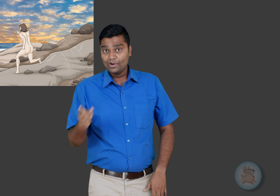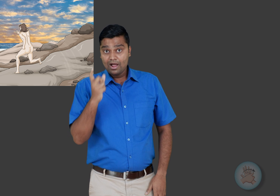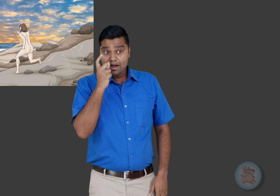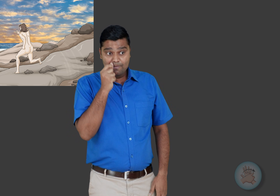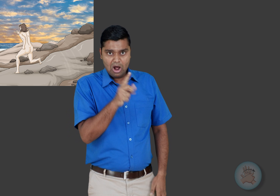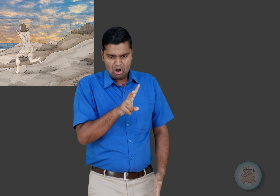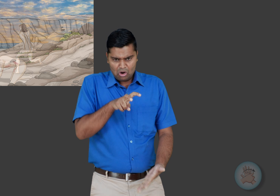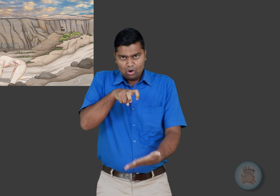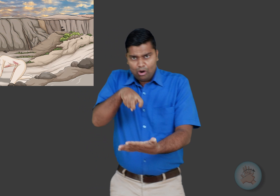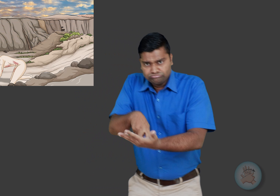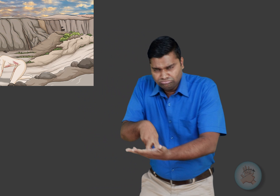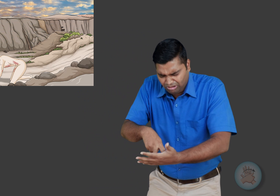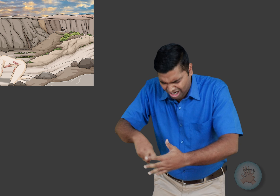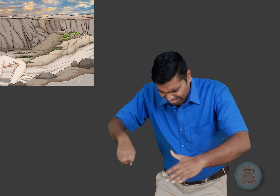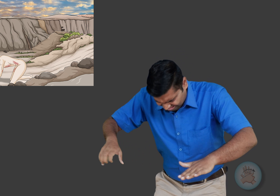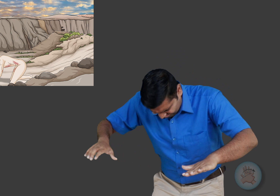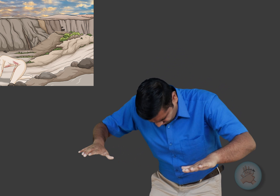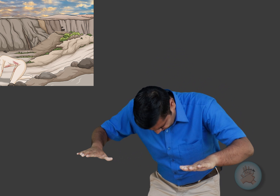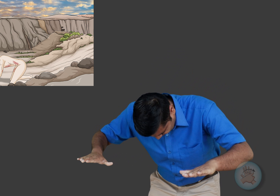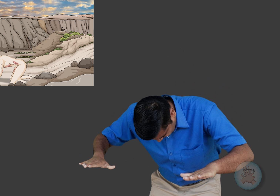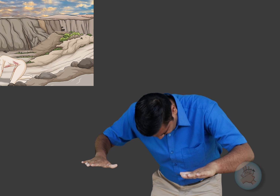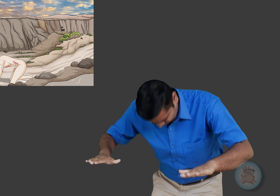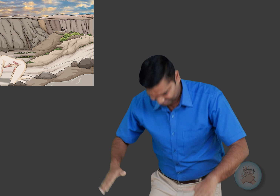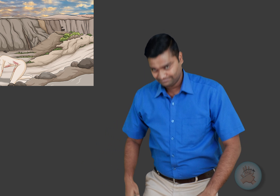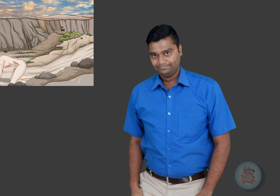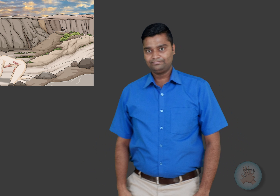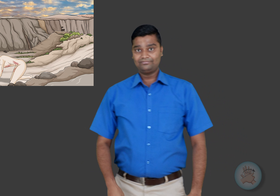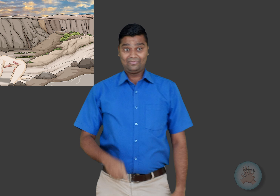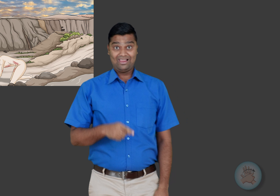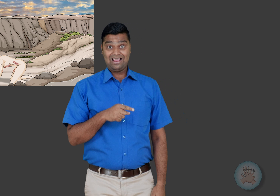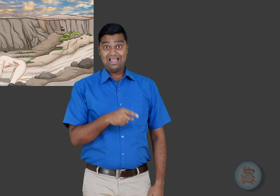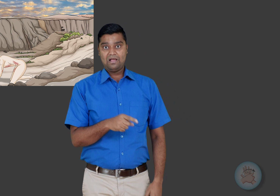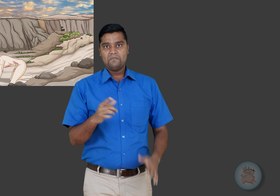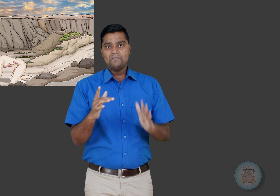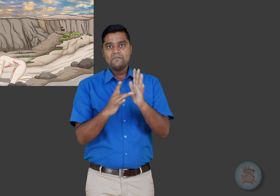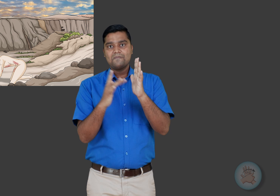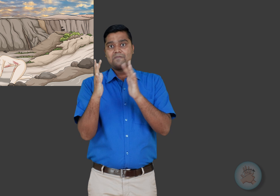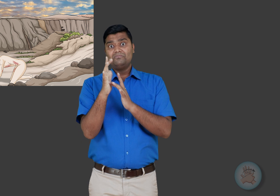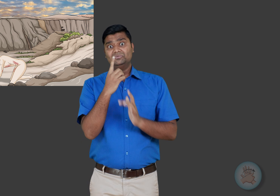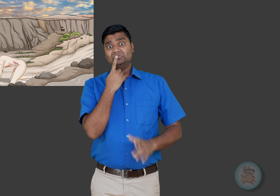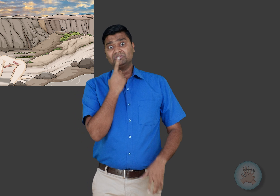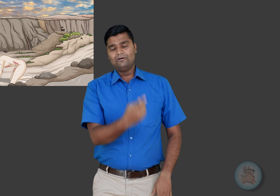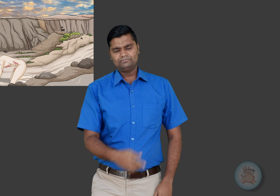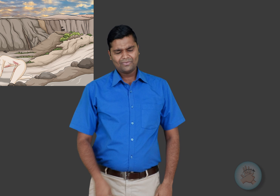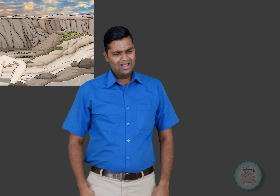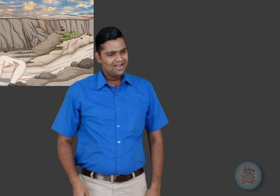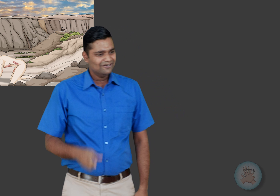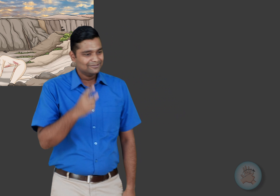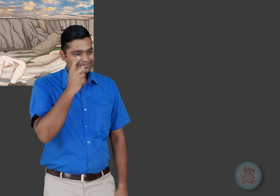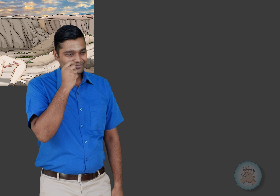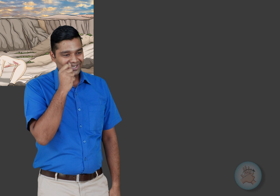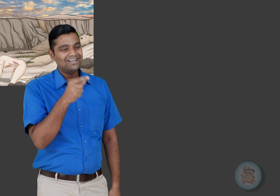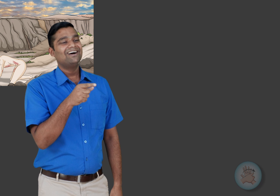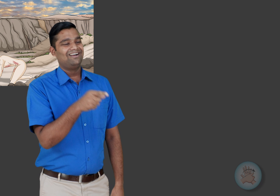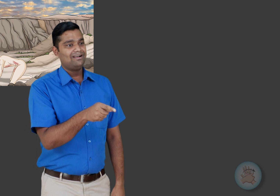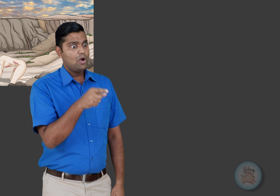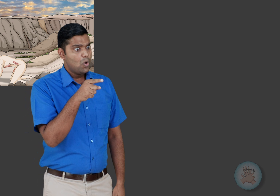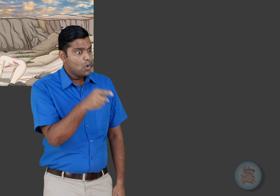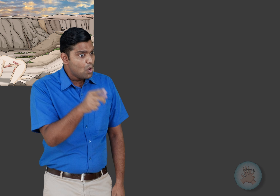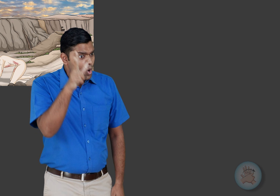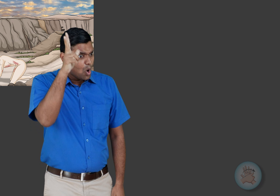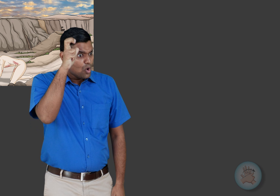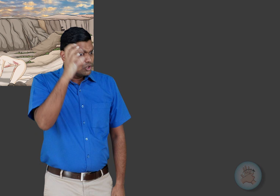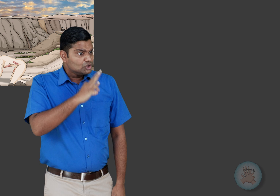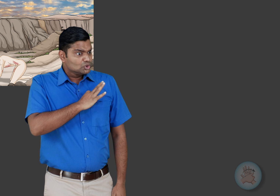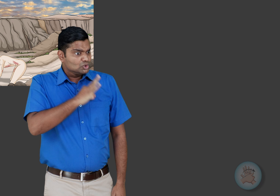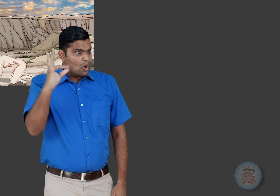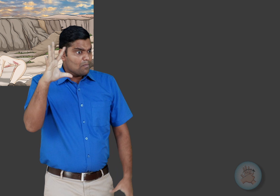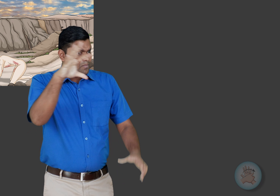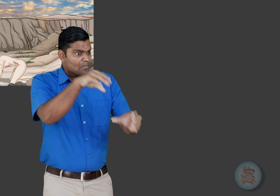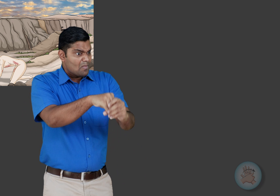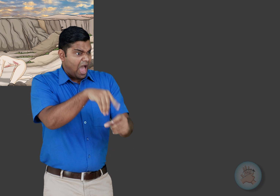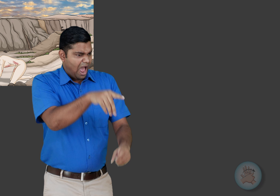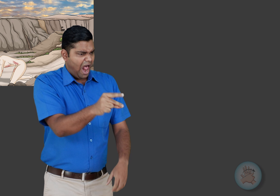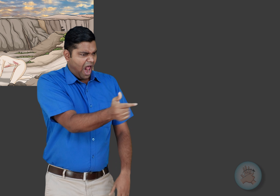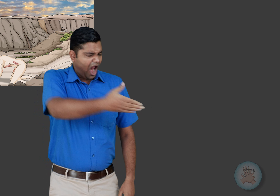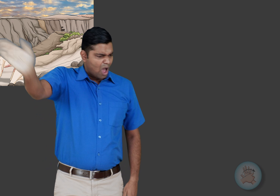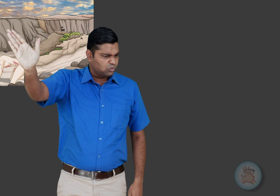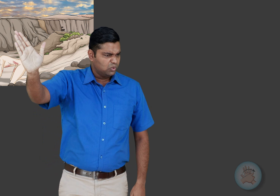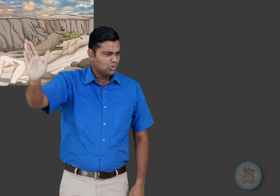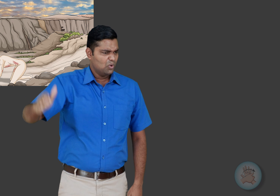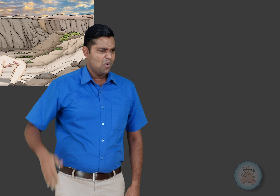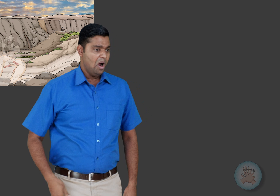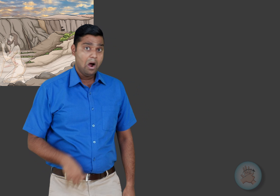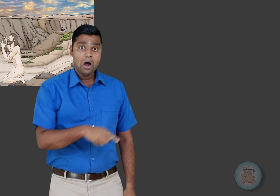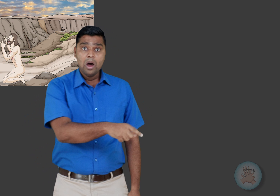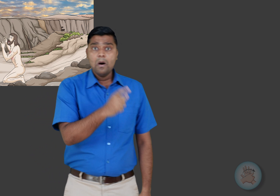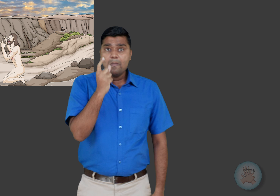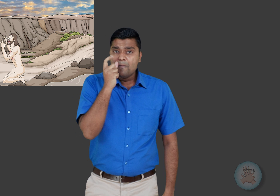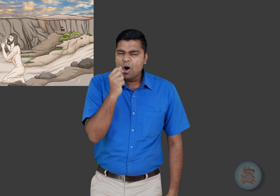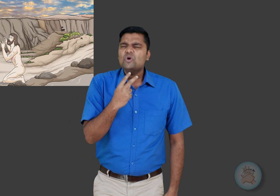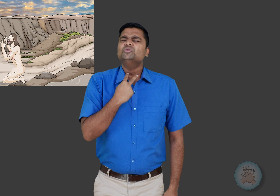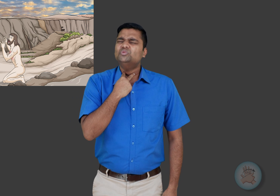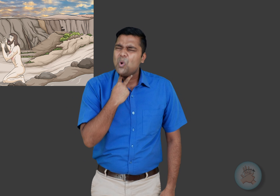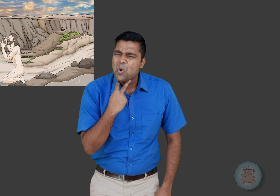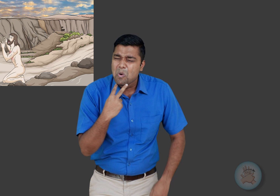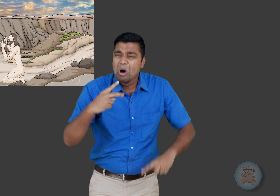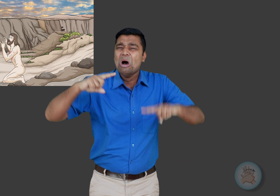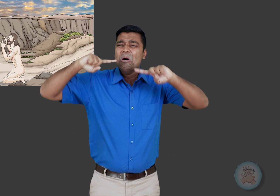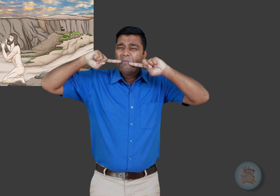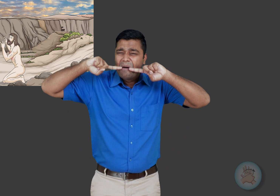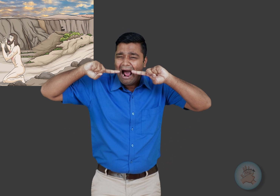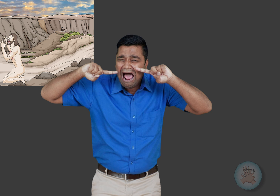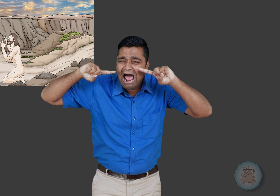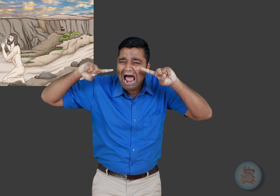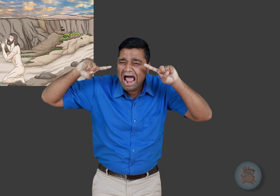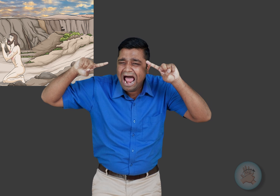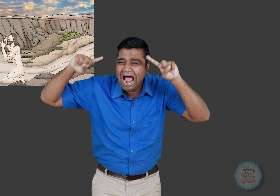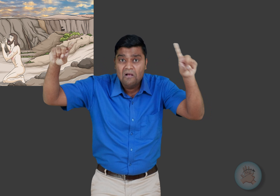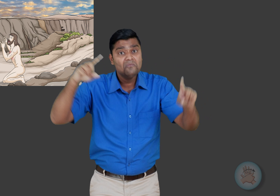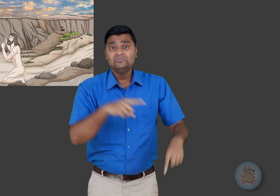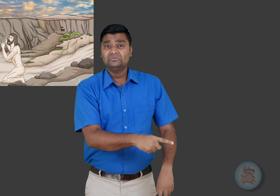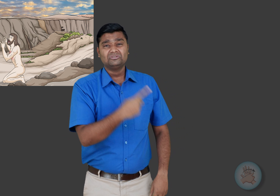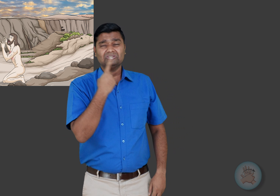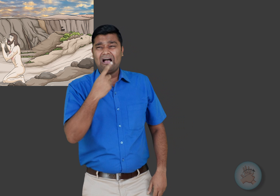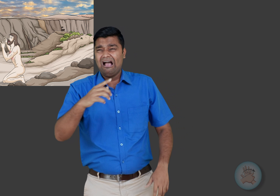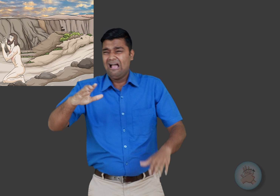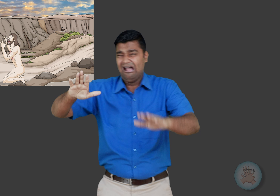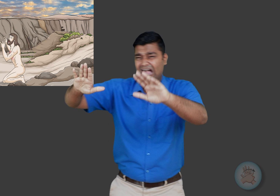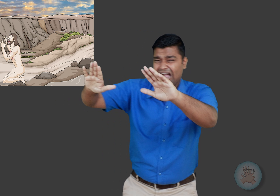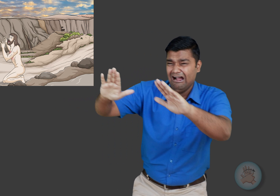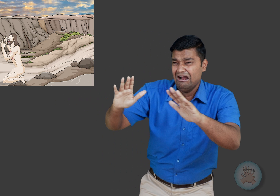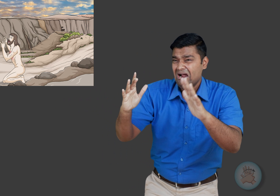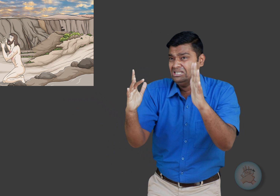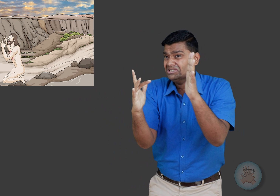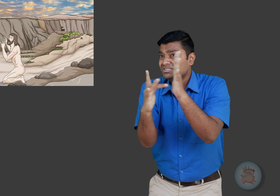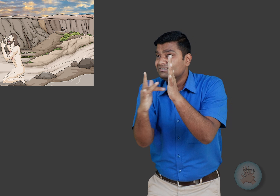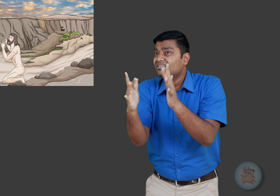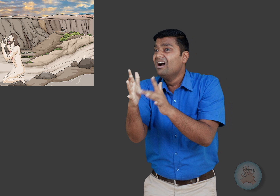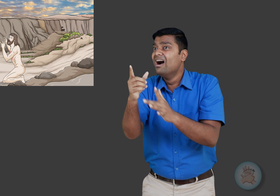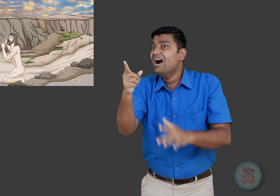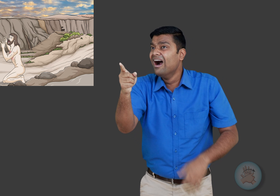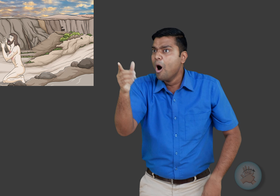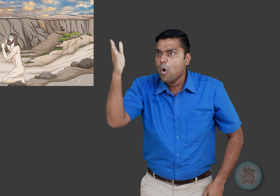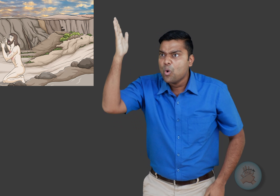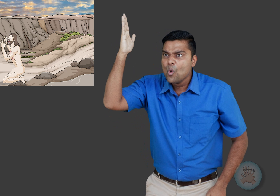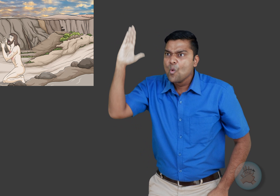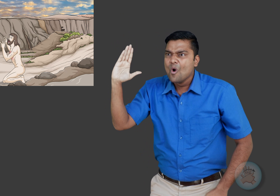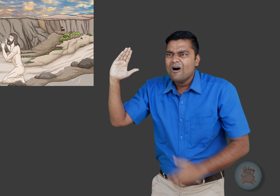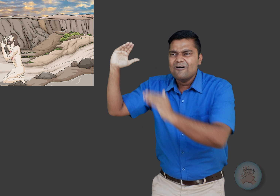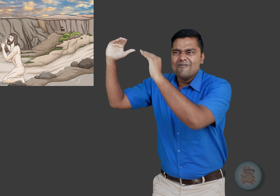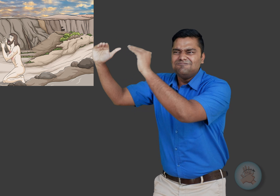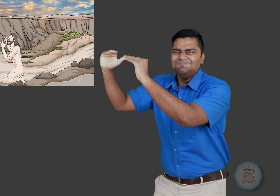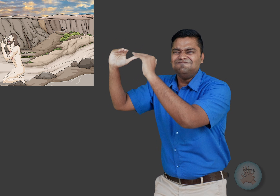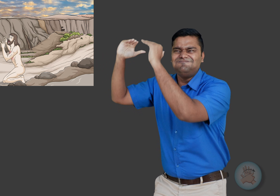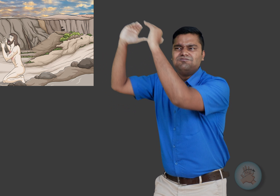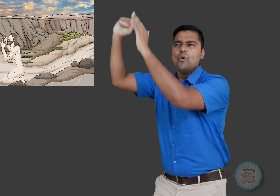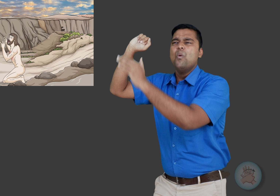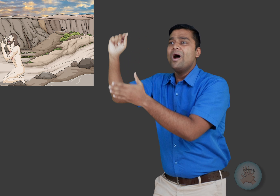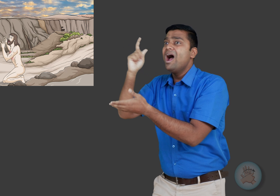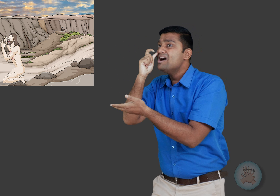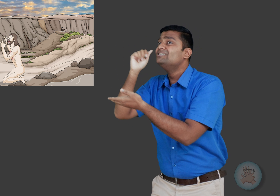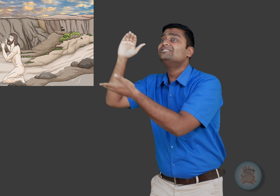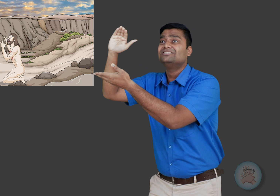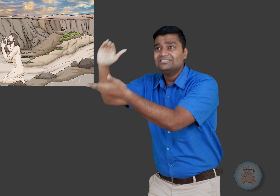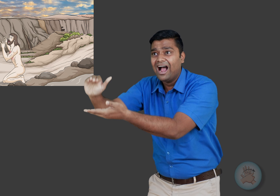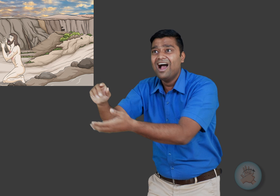And he shouted in a loud voice, “What do You want with me, Jesus, Son of the Most High God?